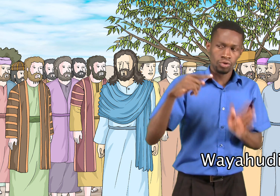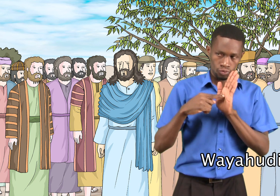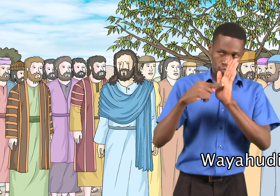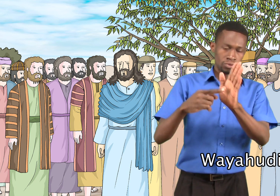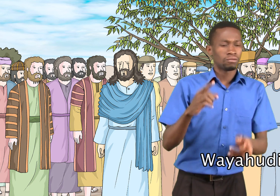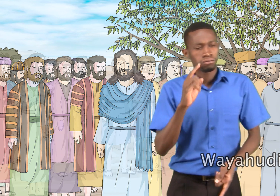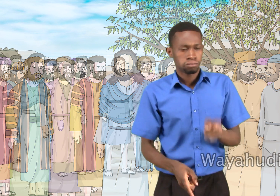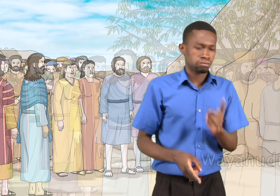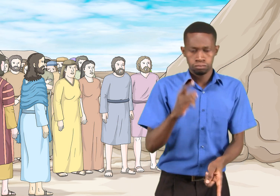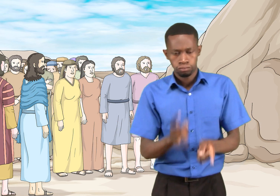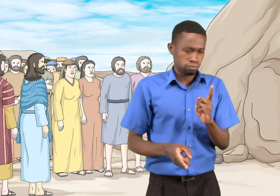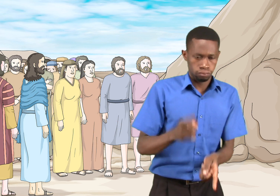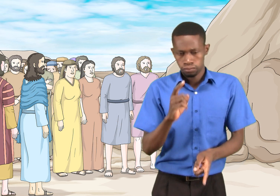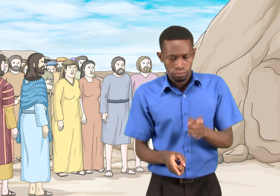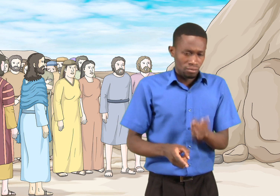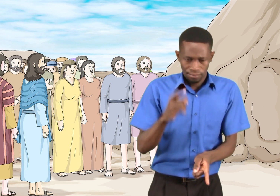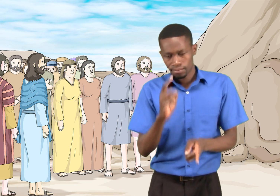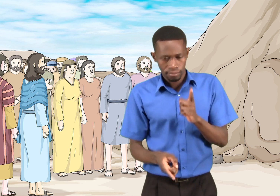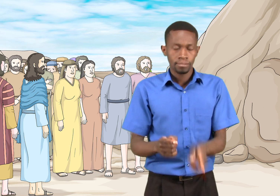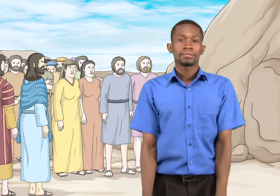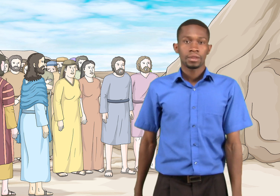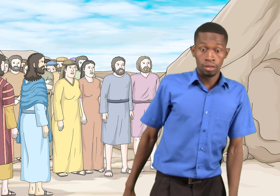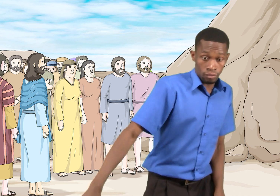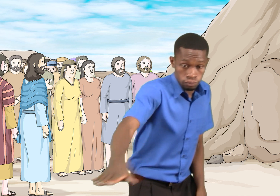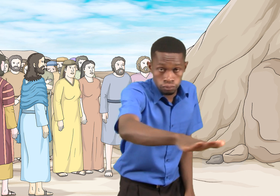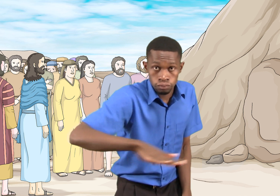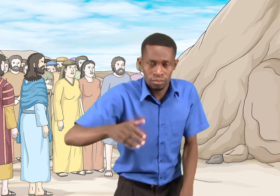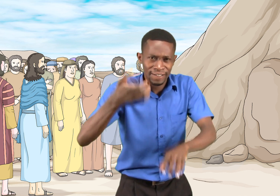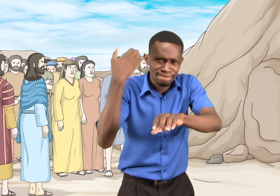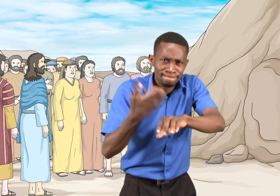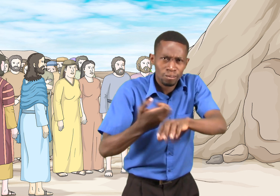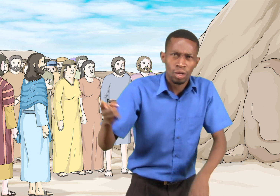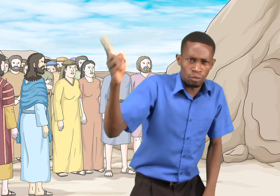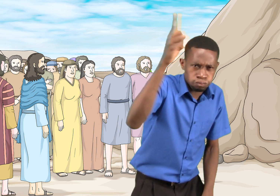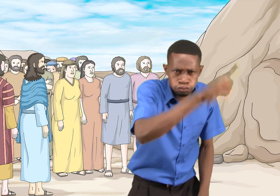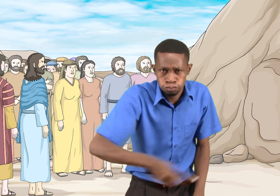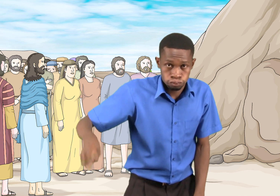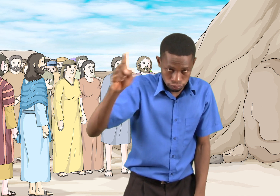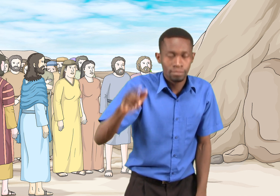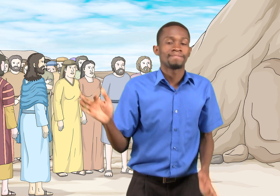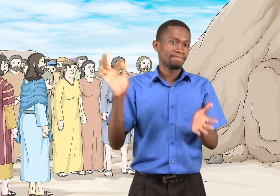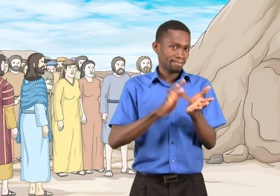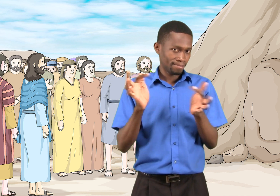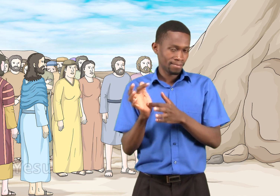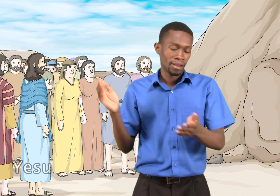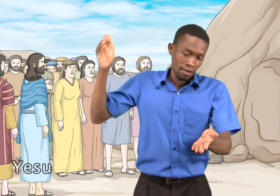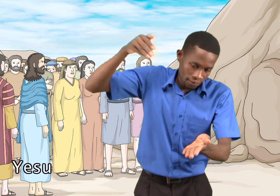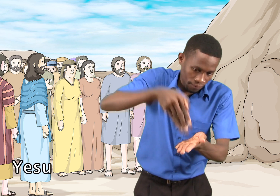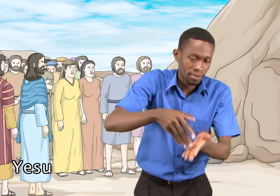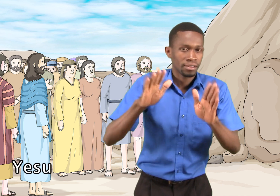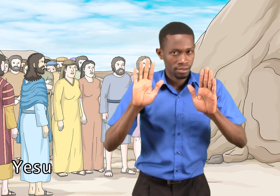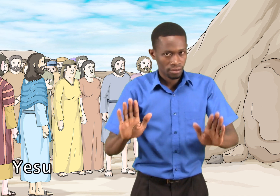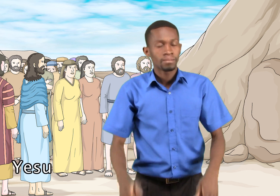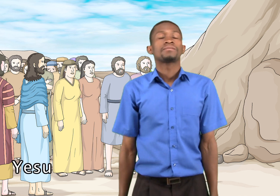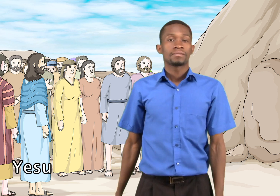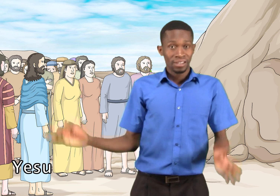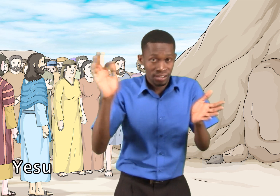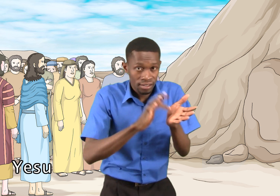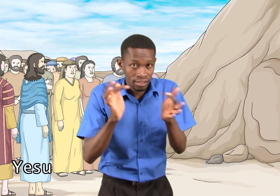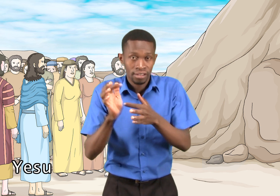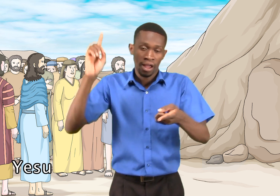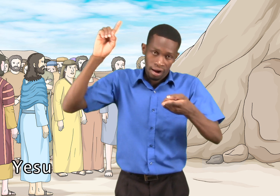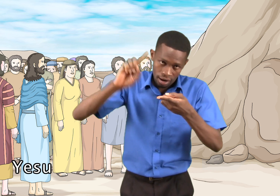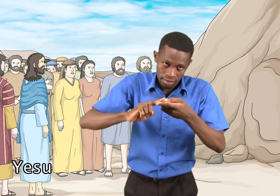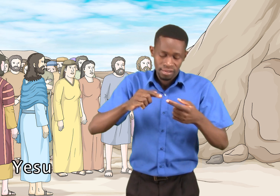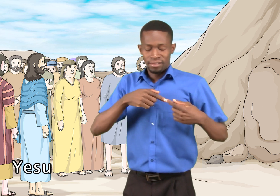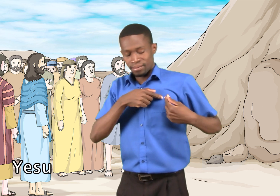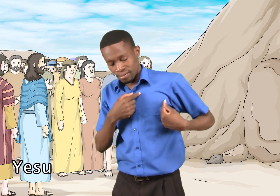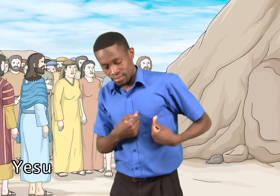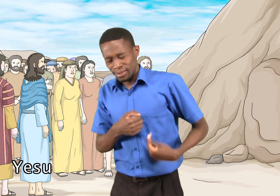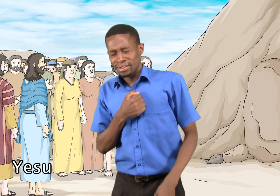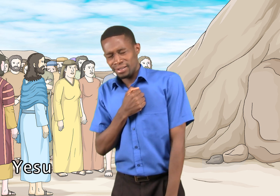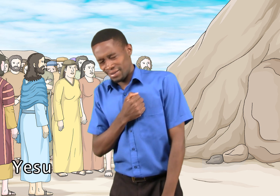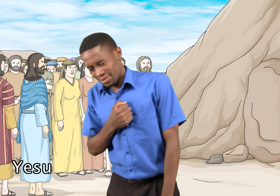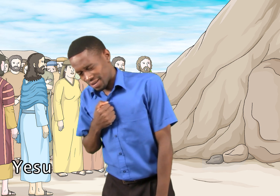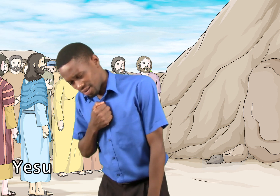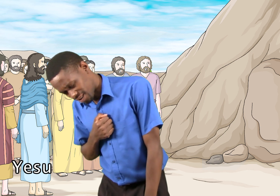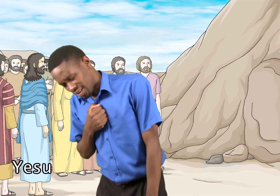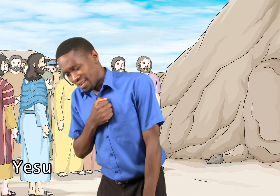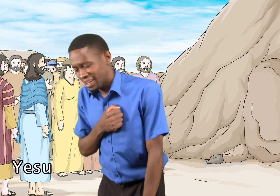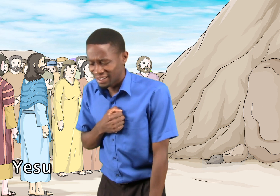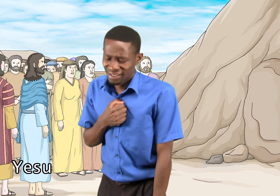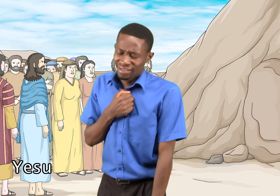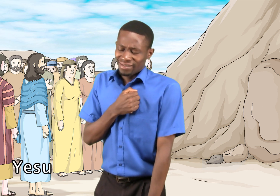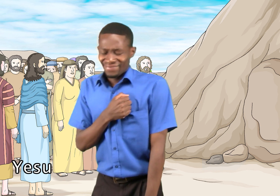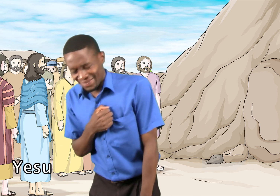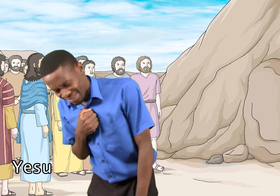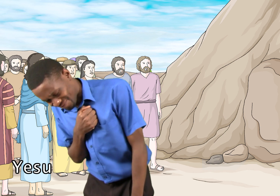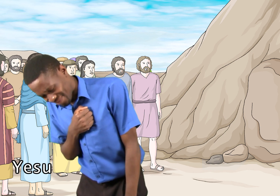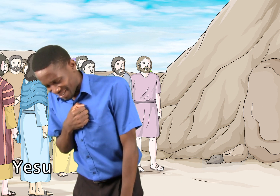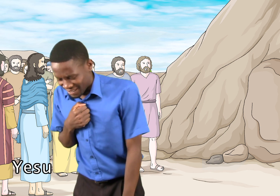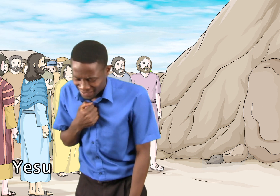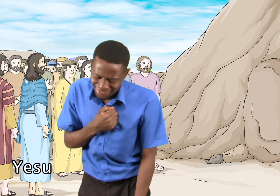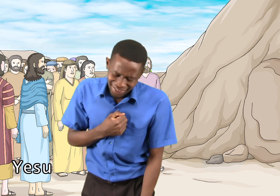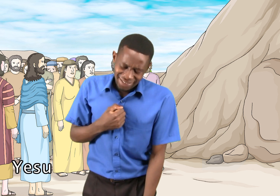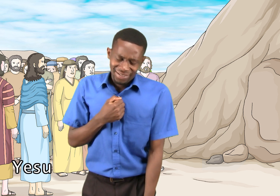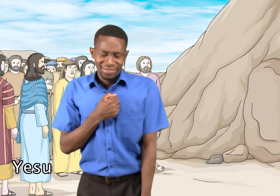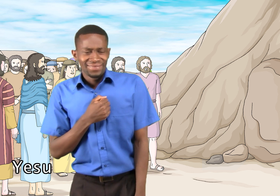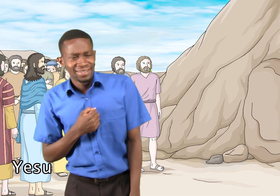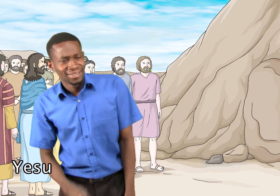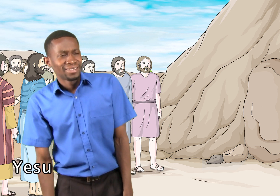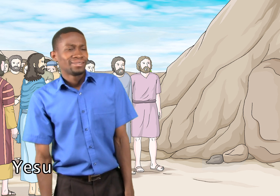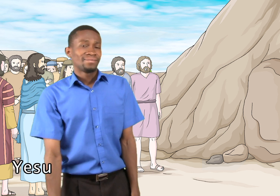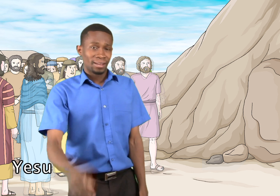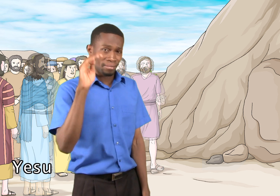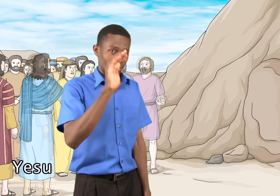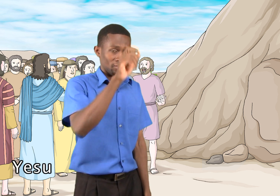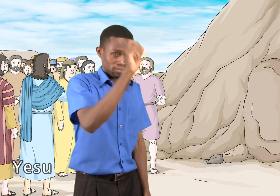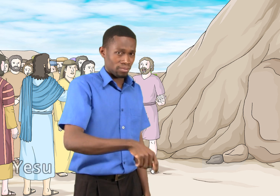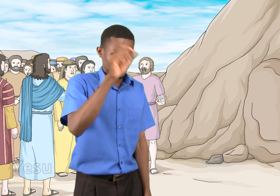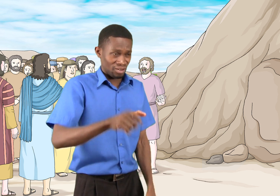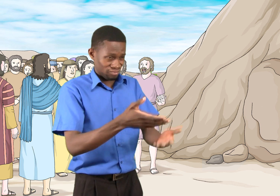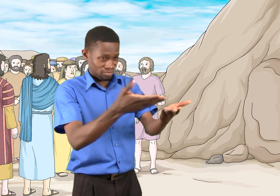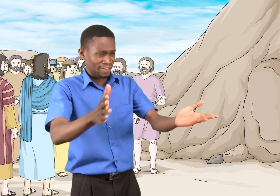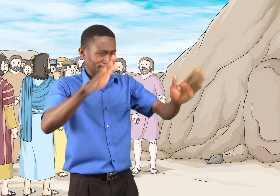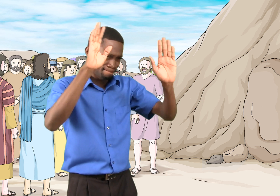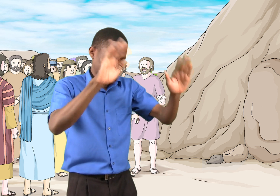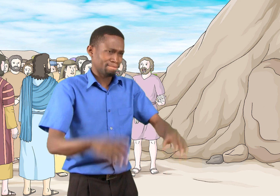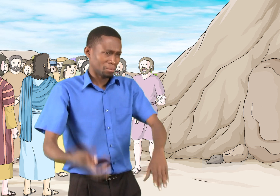It was a cave with a stone laid across the entrance.